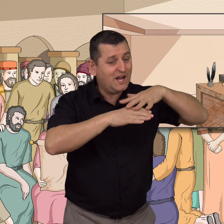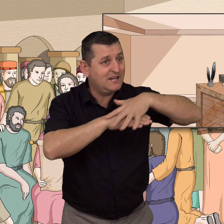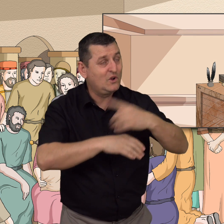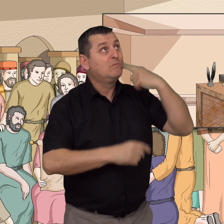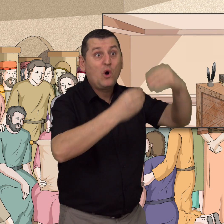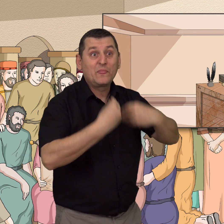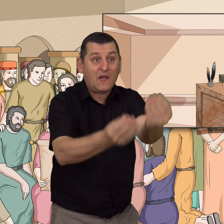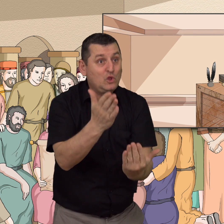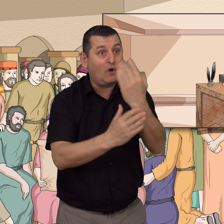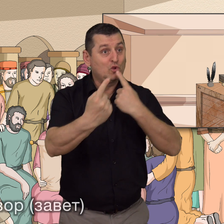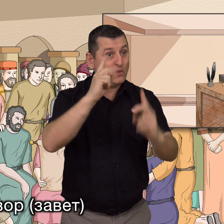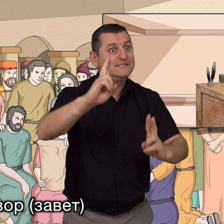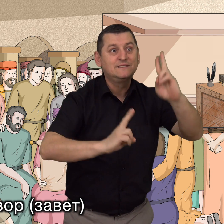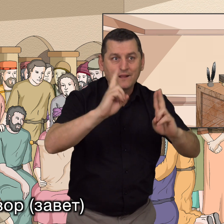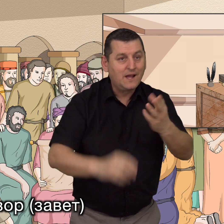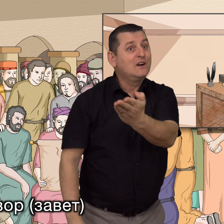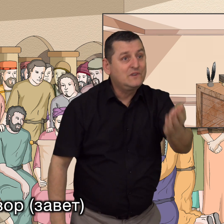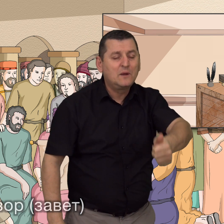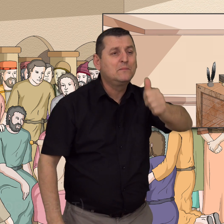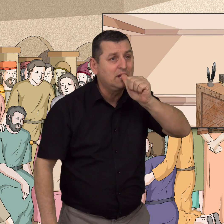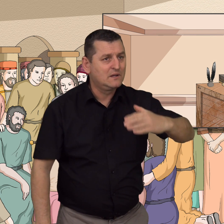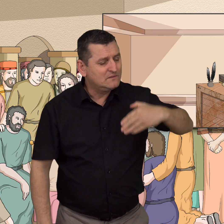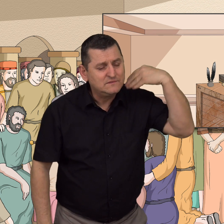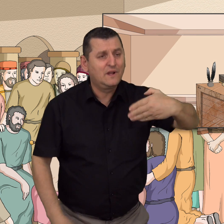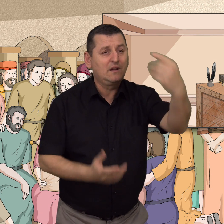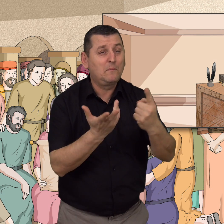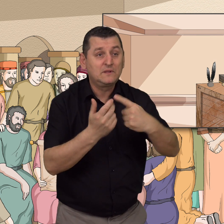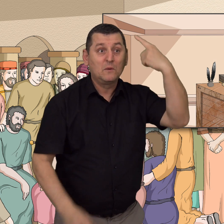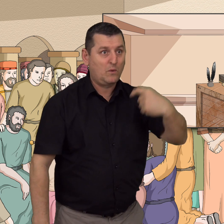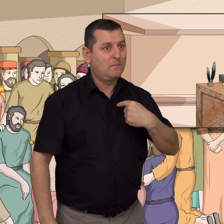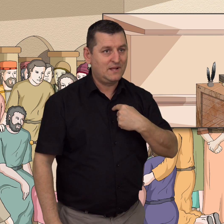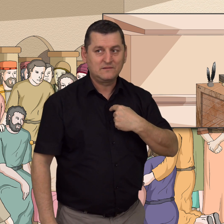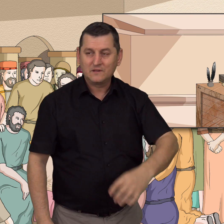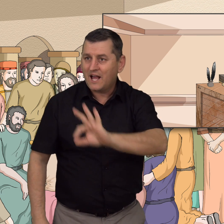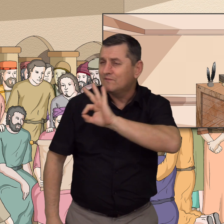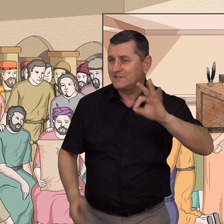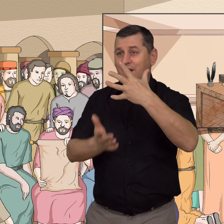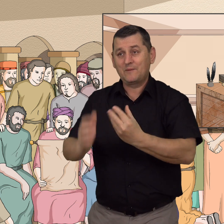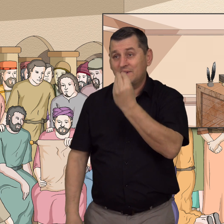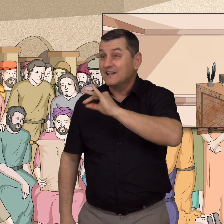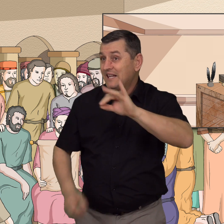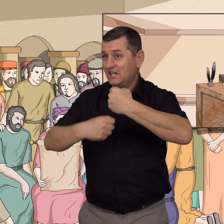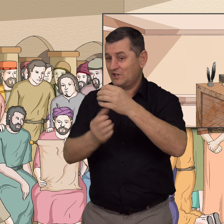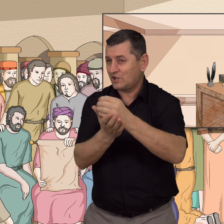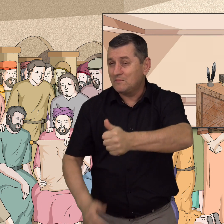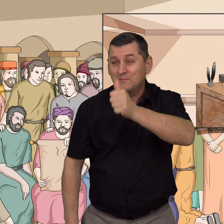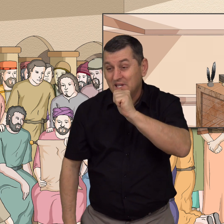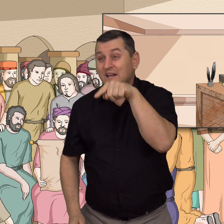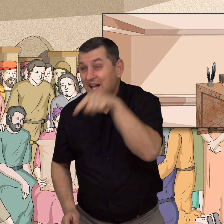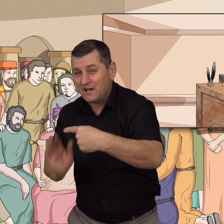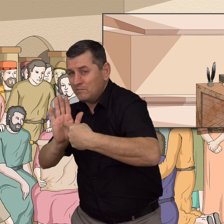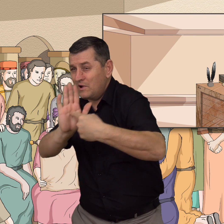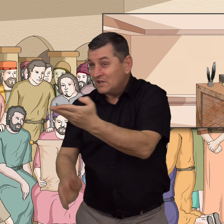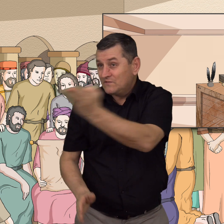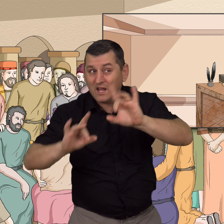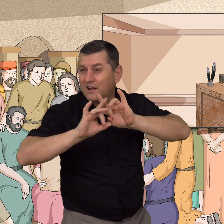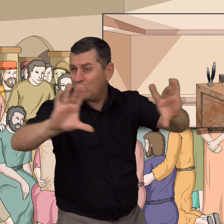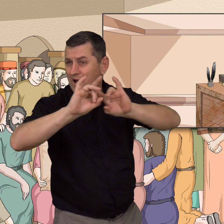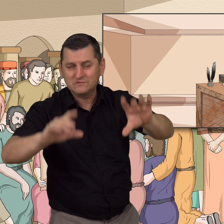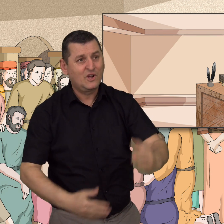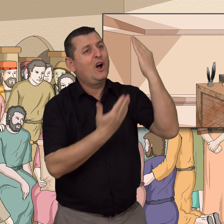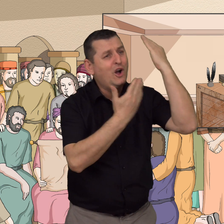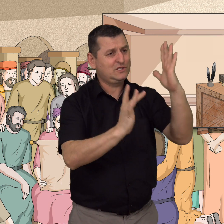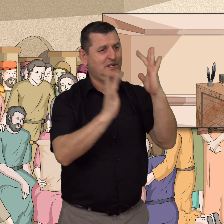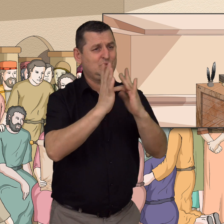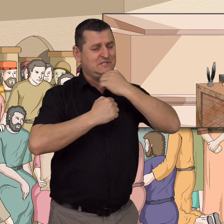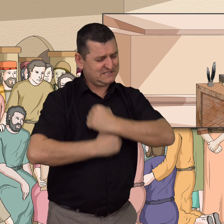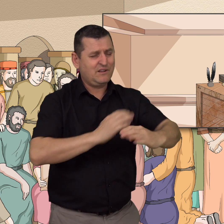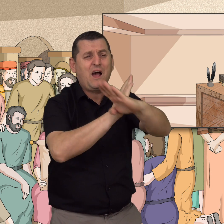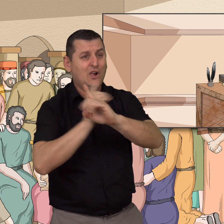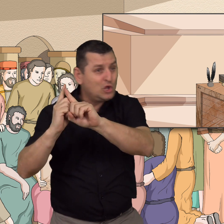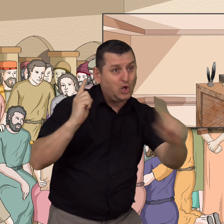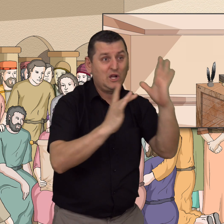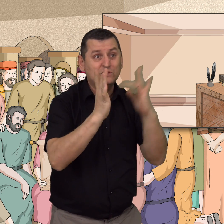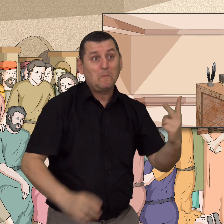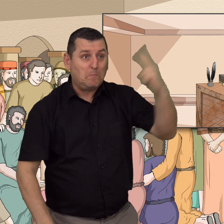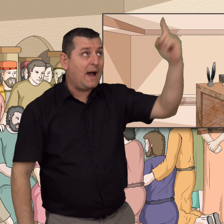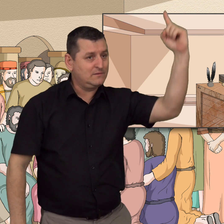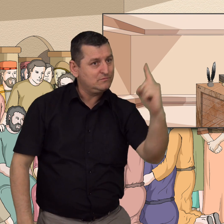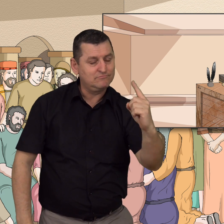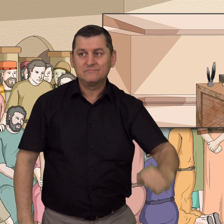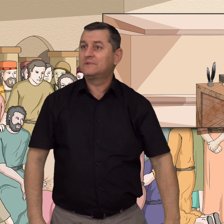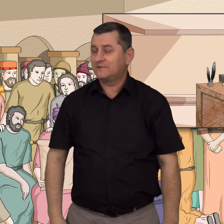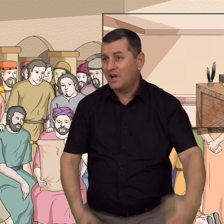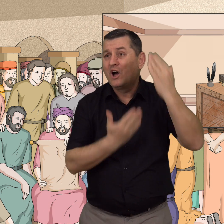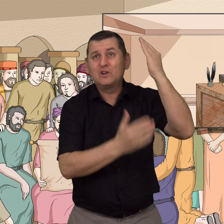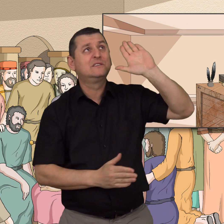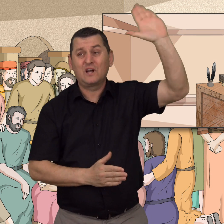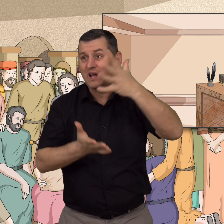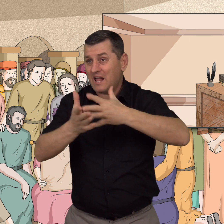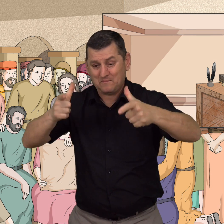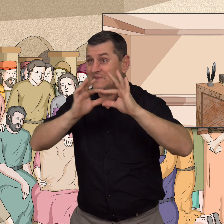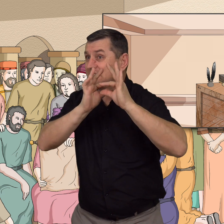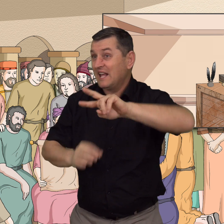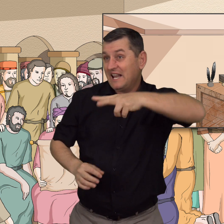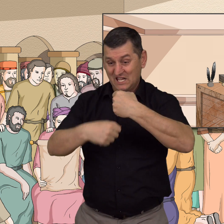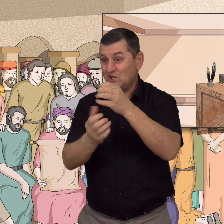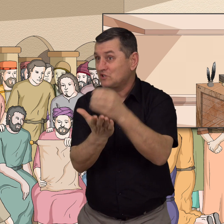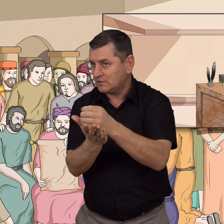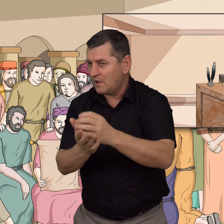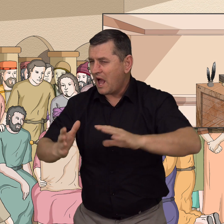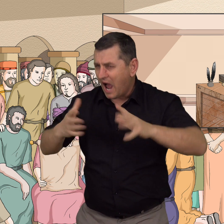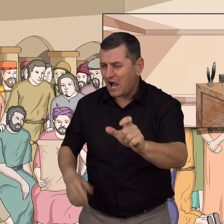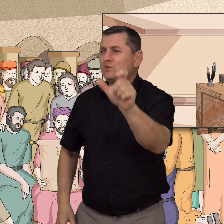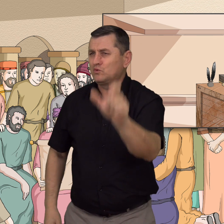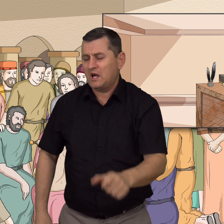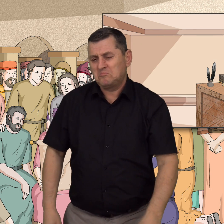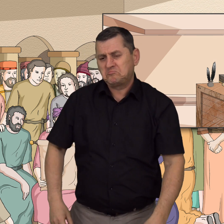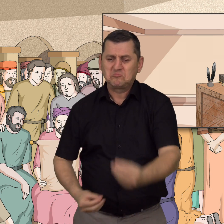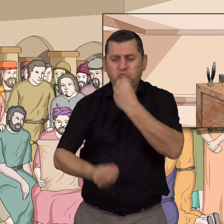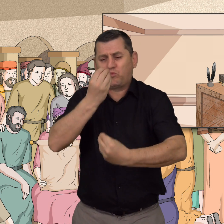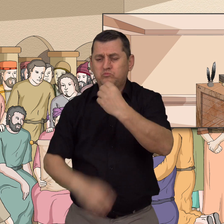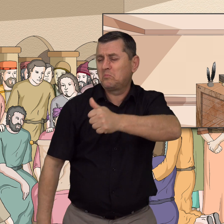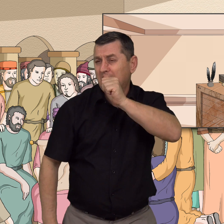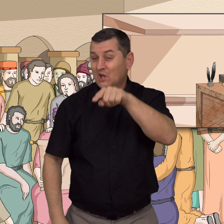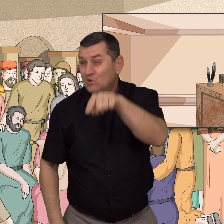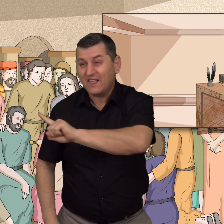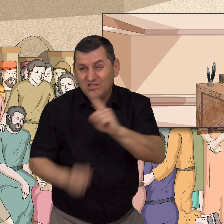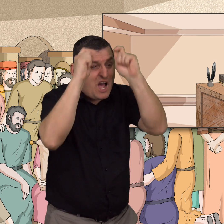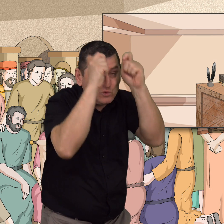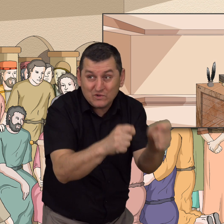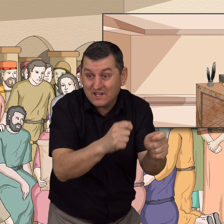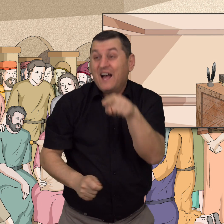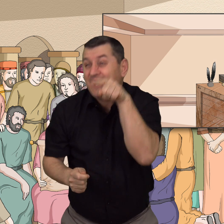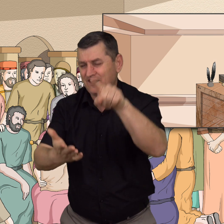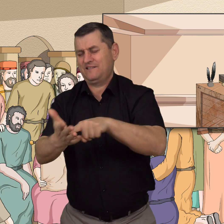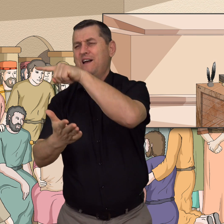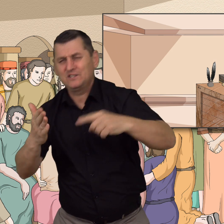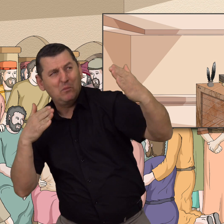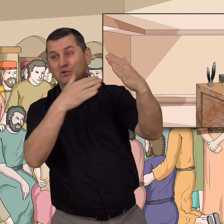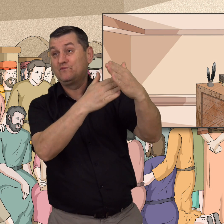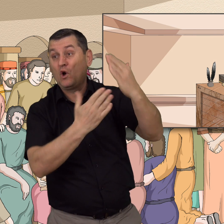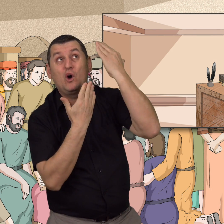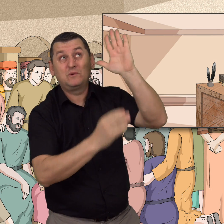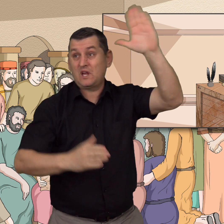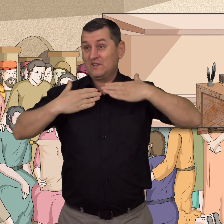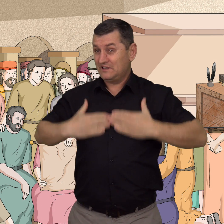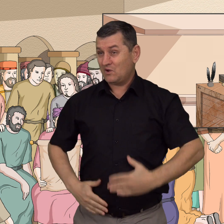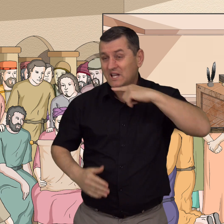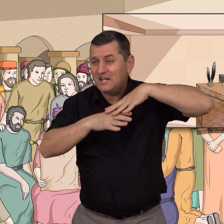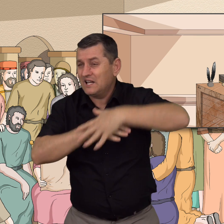In the same way, after supper He took the cup, saying, “This cup is the new covenant in My blood; do this, as often as you drink it, in remembrance of Me.” For as often as you eat this bread and drink this cup, you proclaim the Lord’s death until He comes.